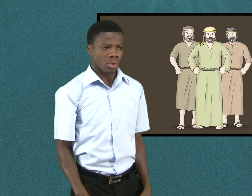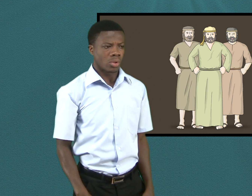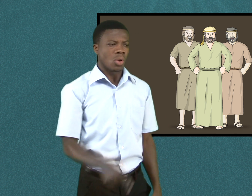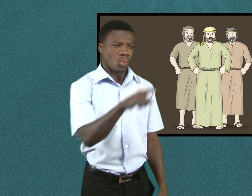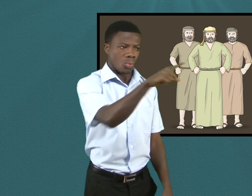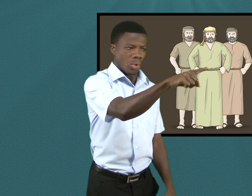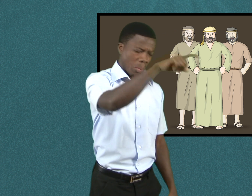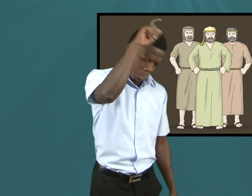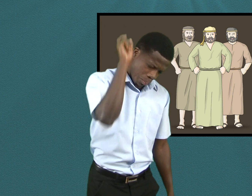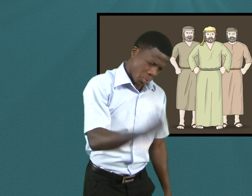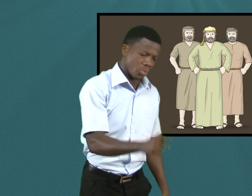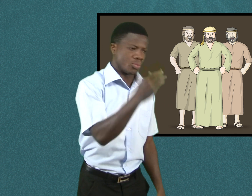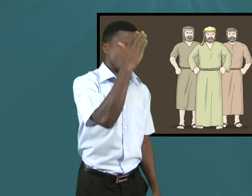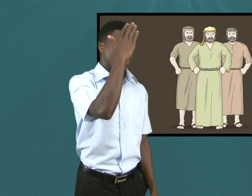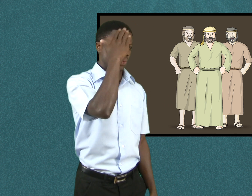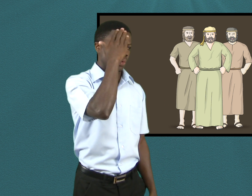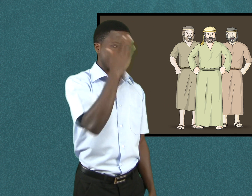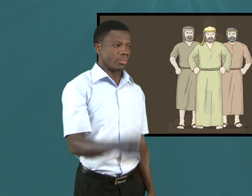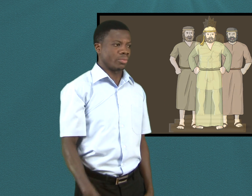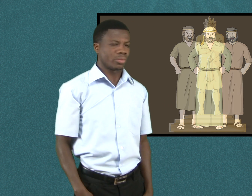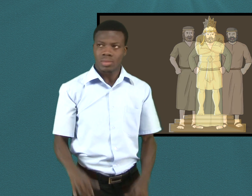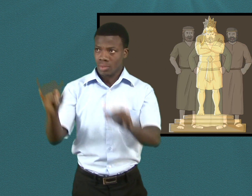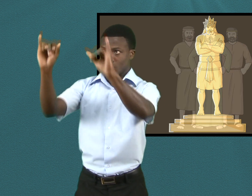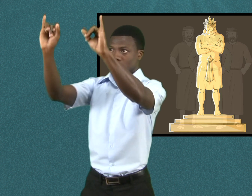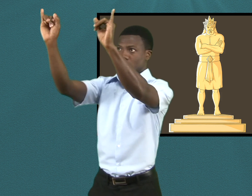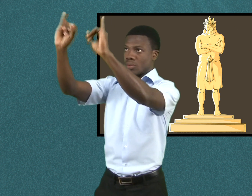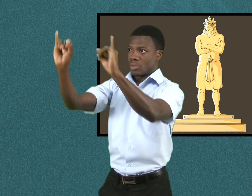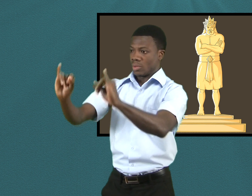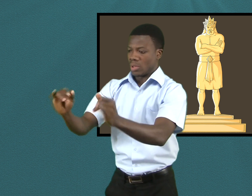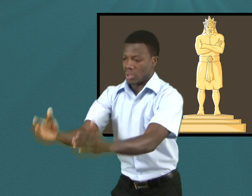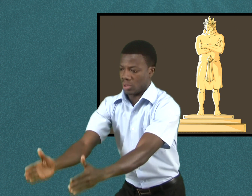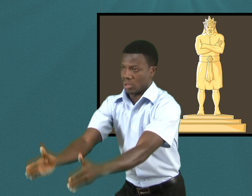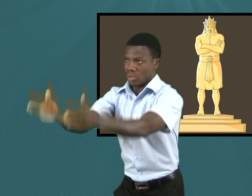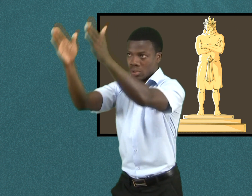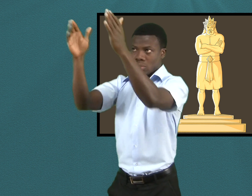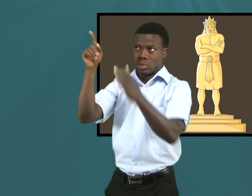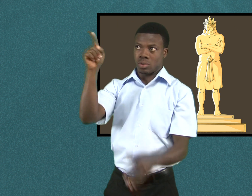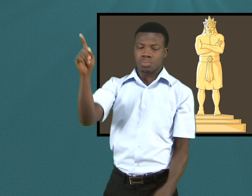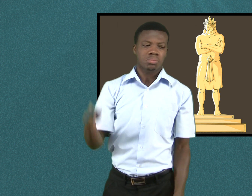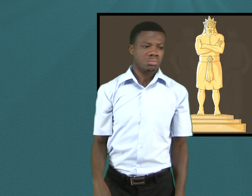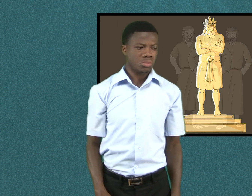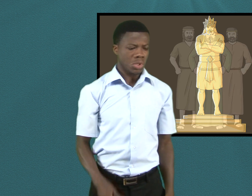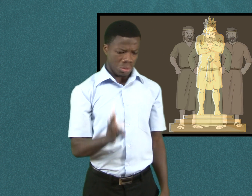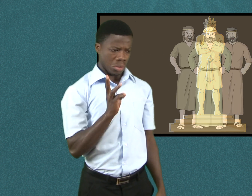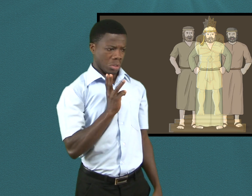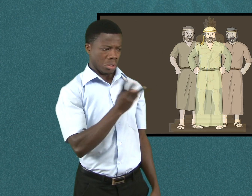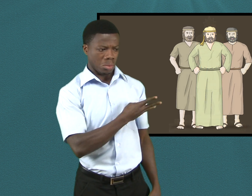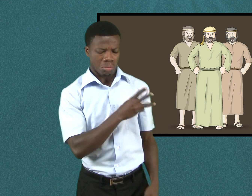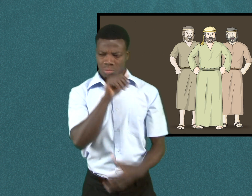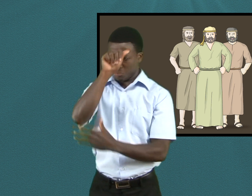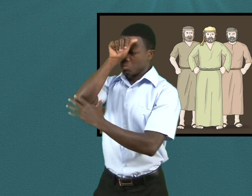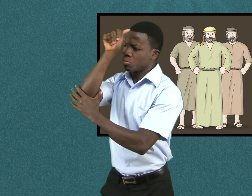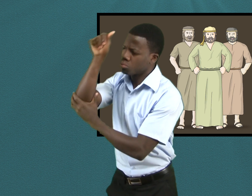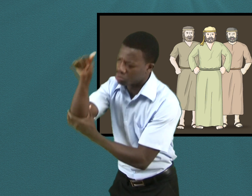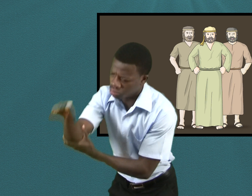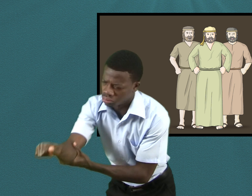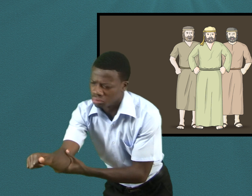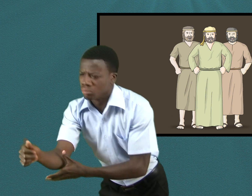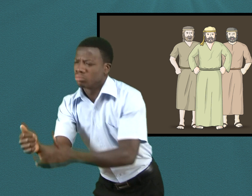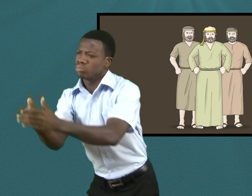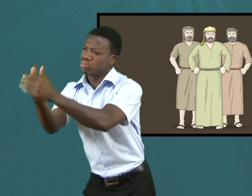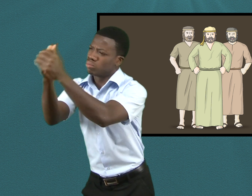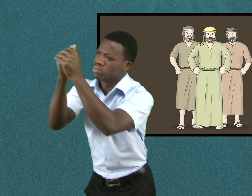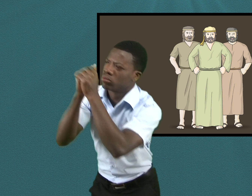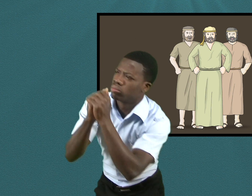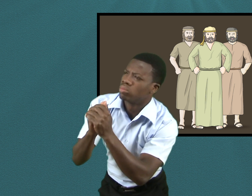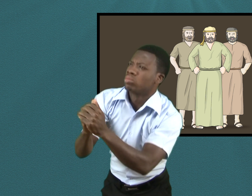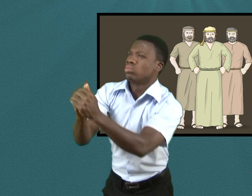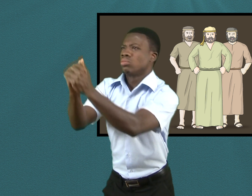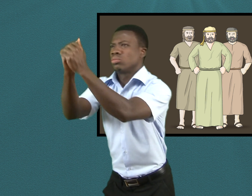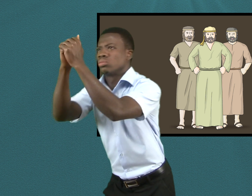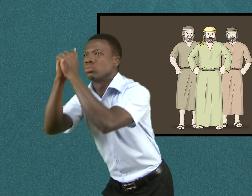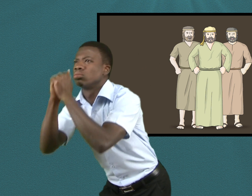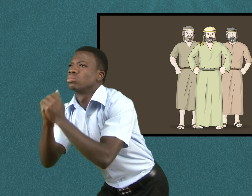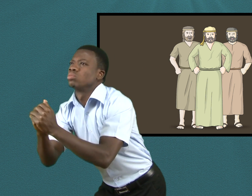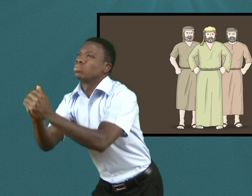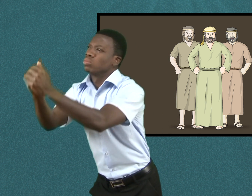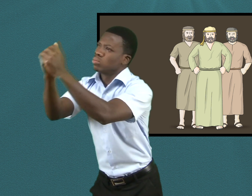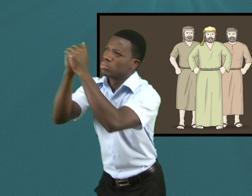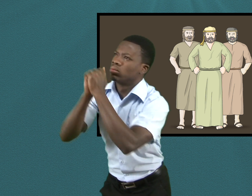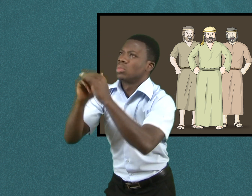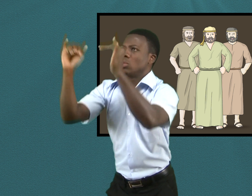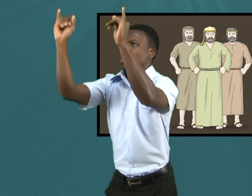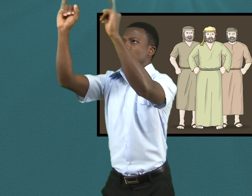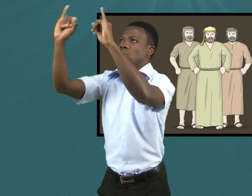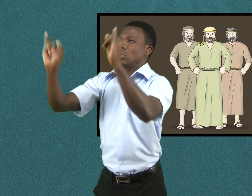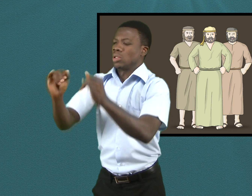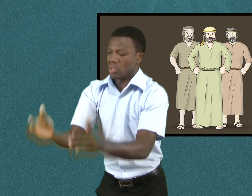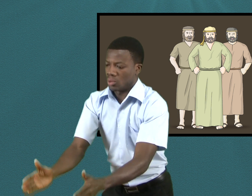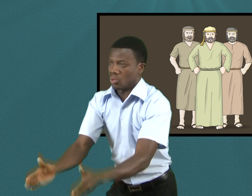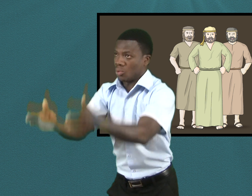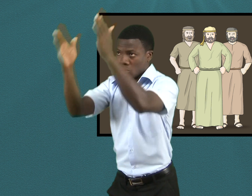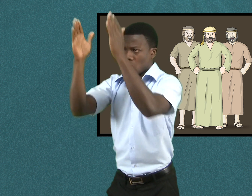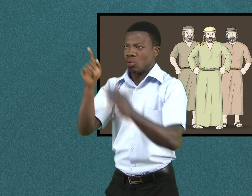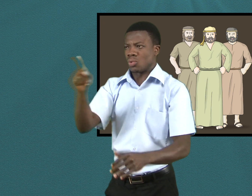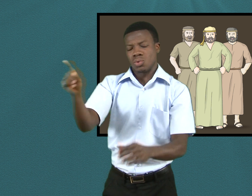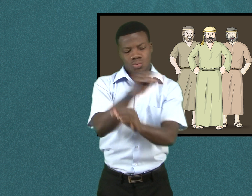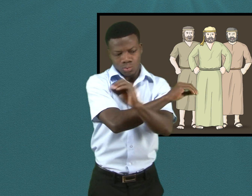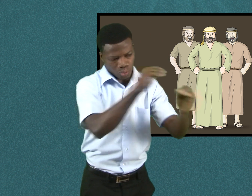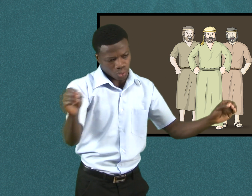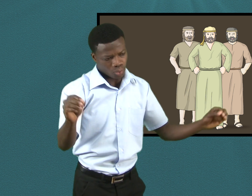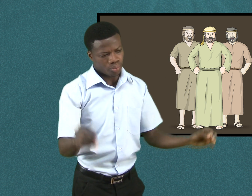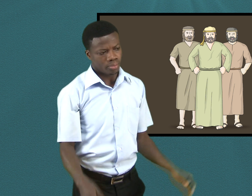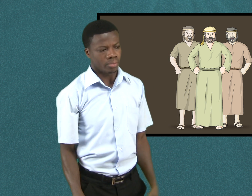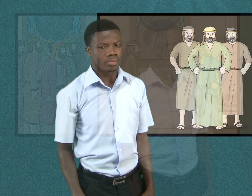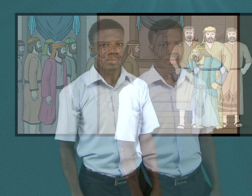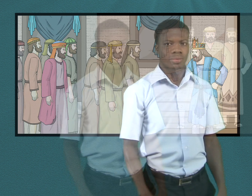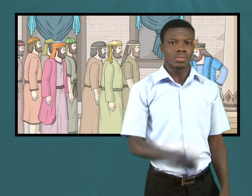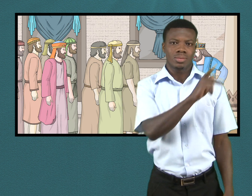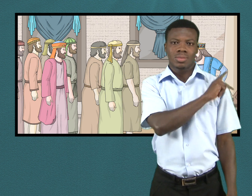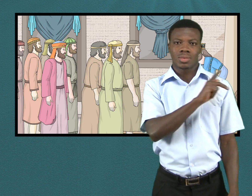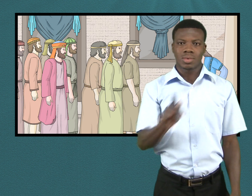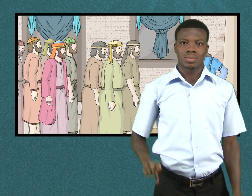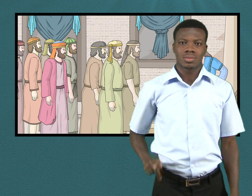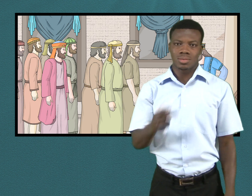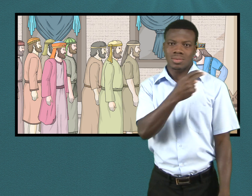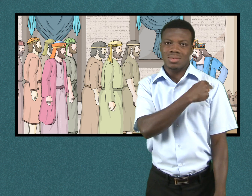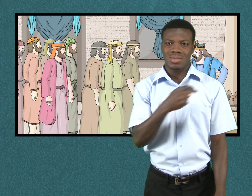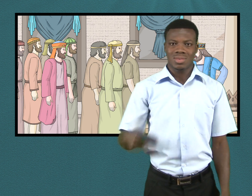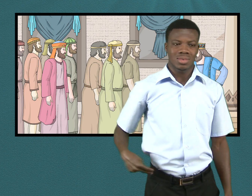But even if He does not, let it be known to you, O king, that we will not serve your gods or worship the golden statue you have set up.”